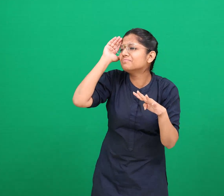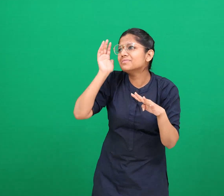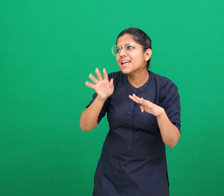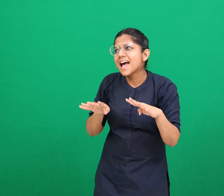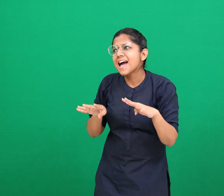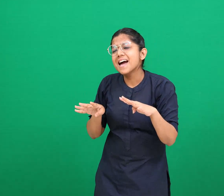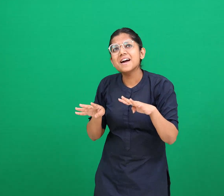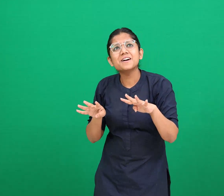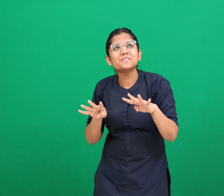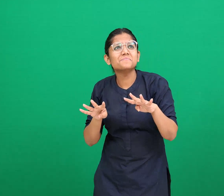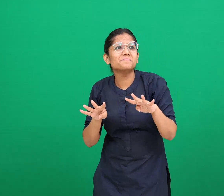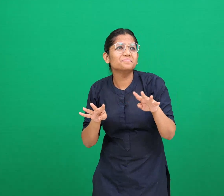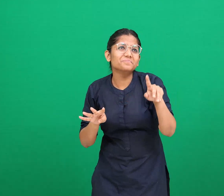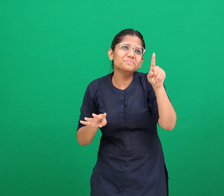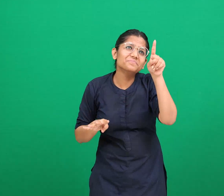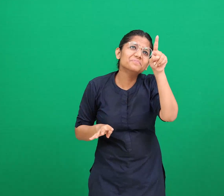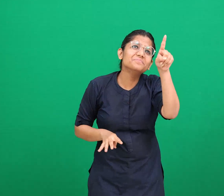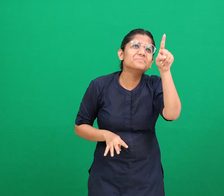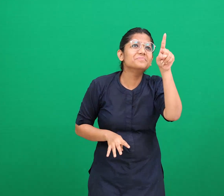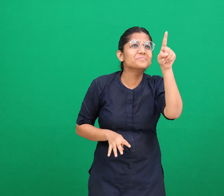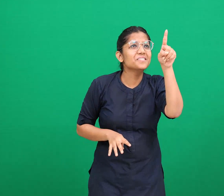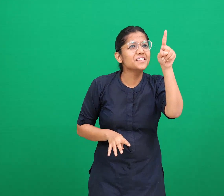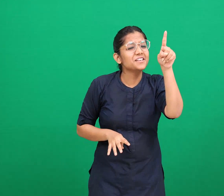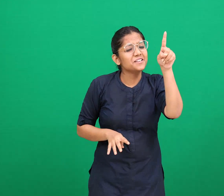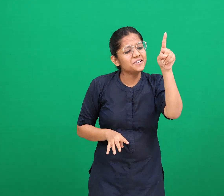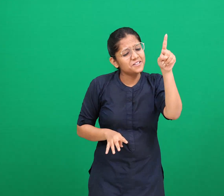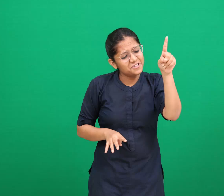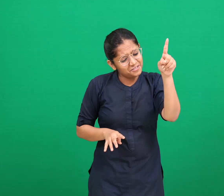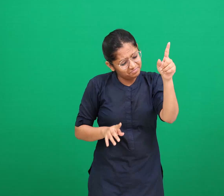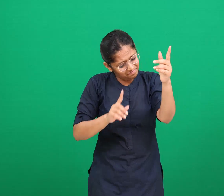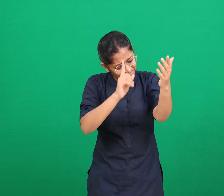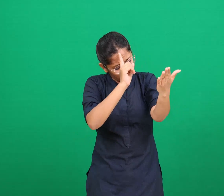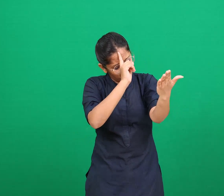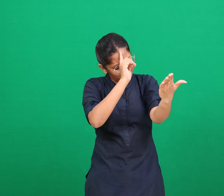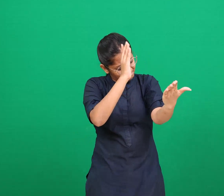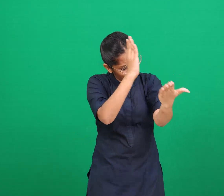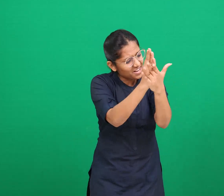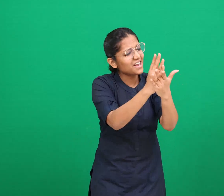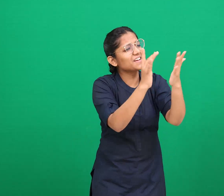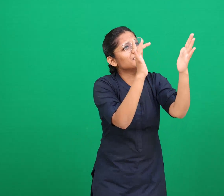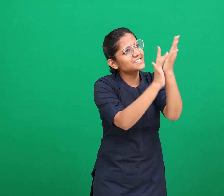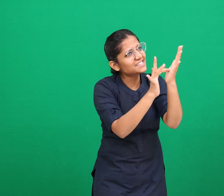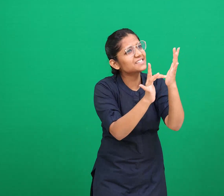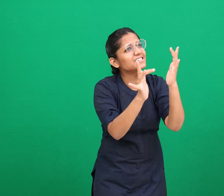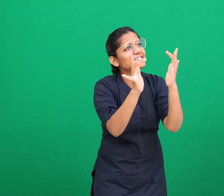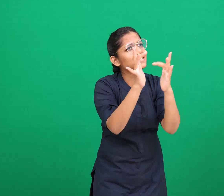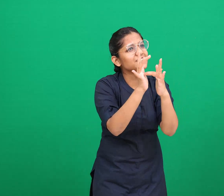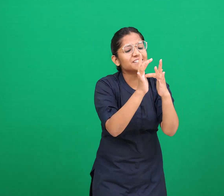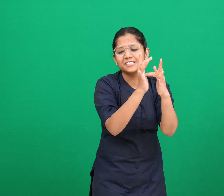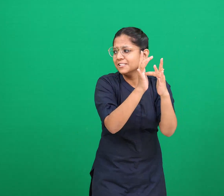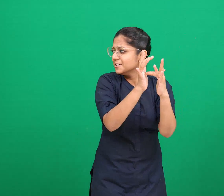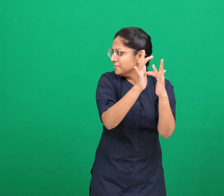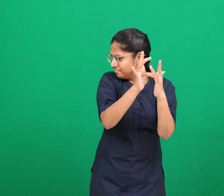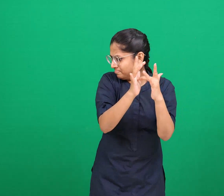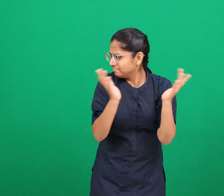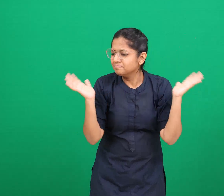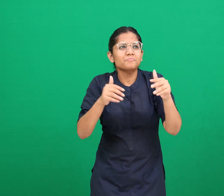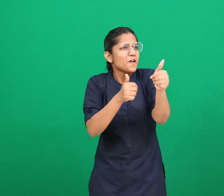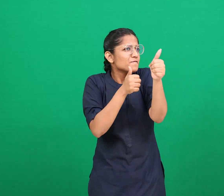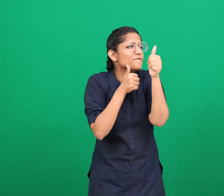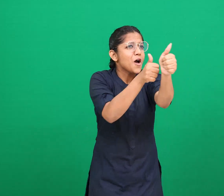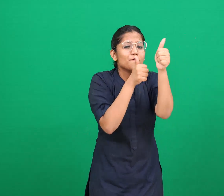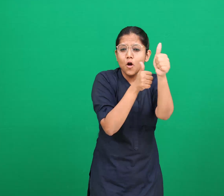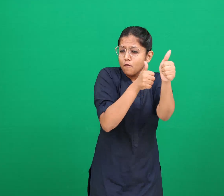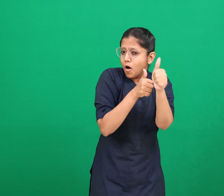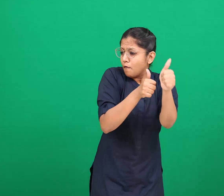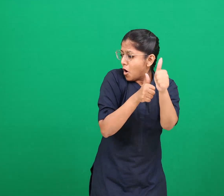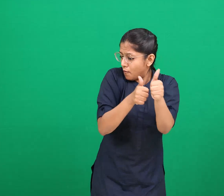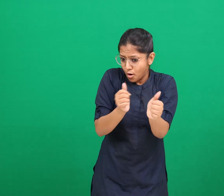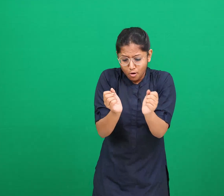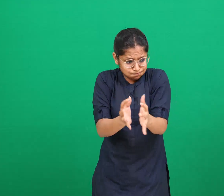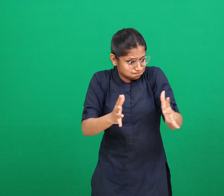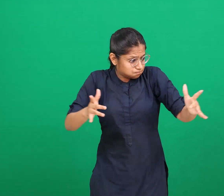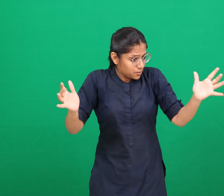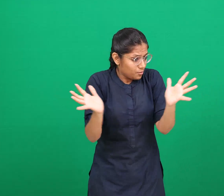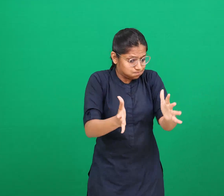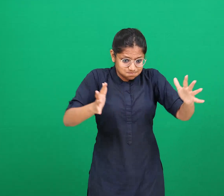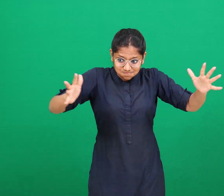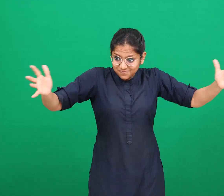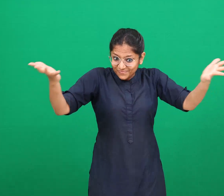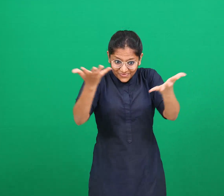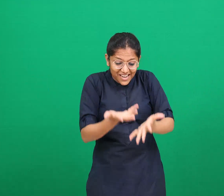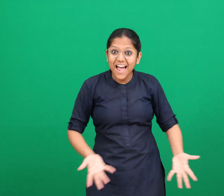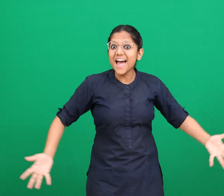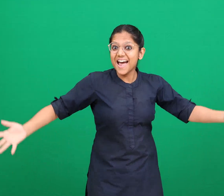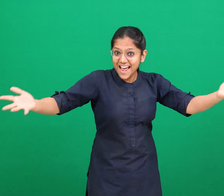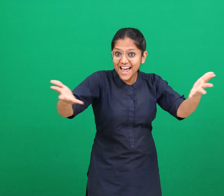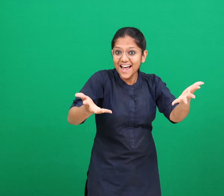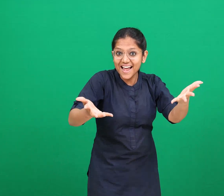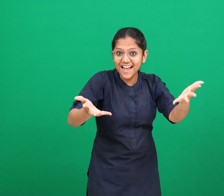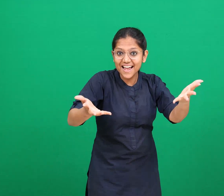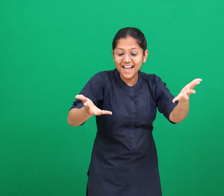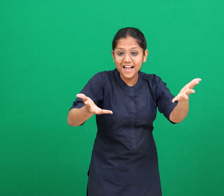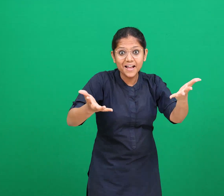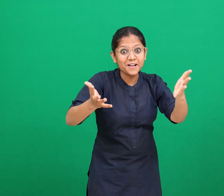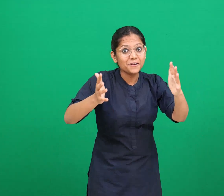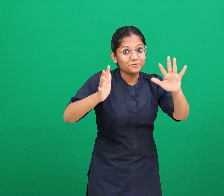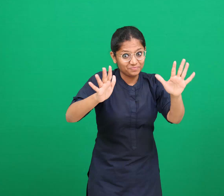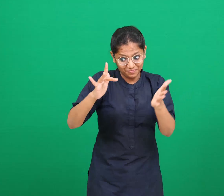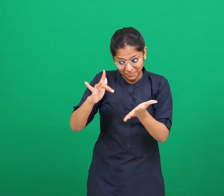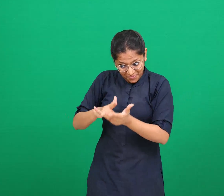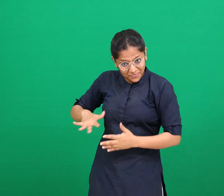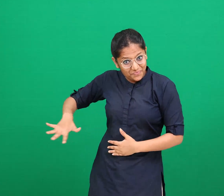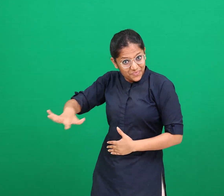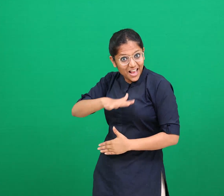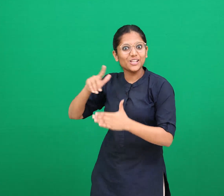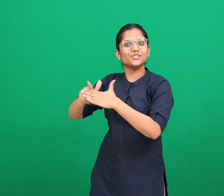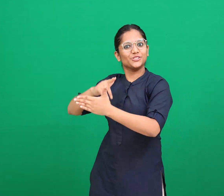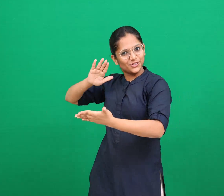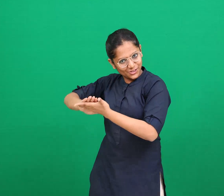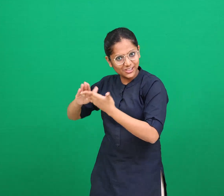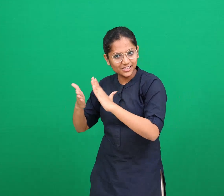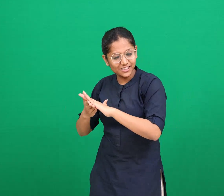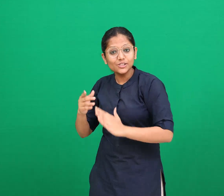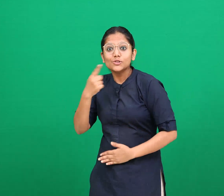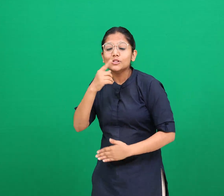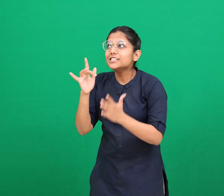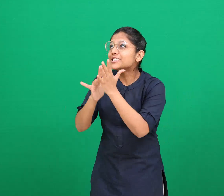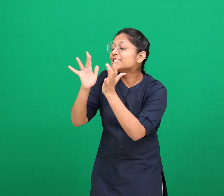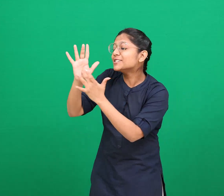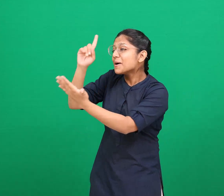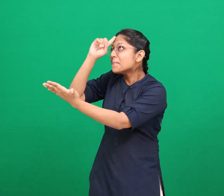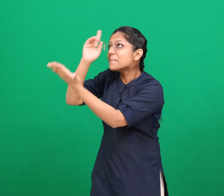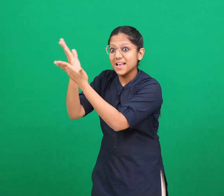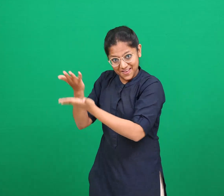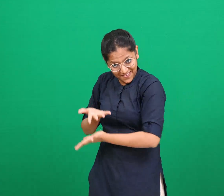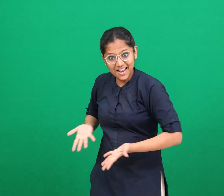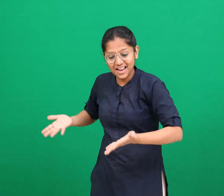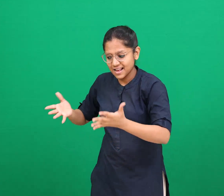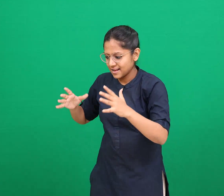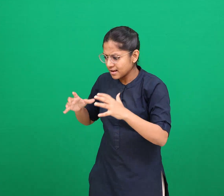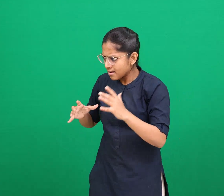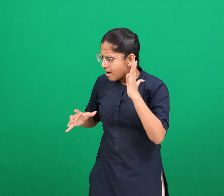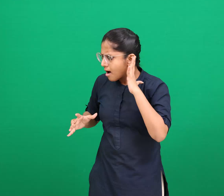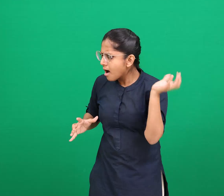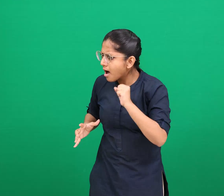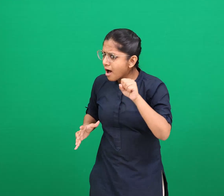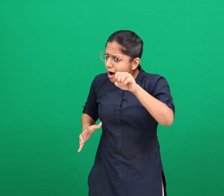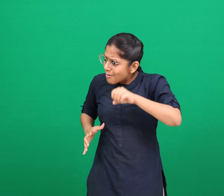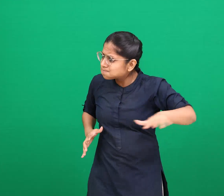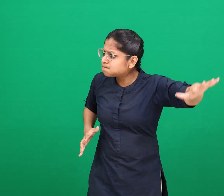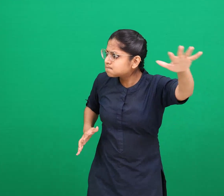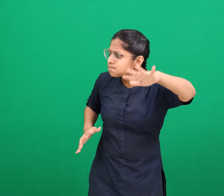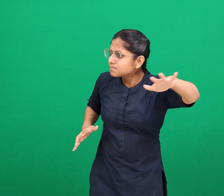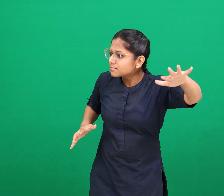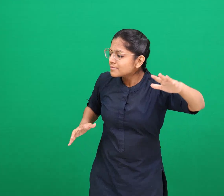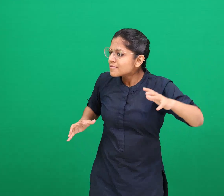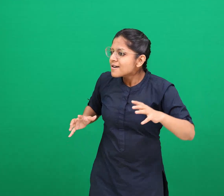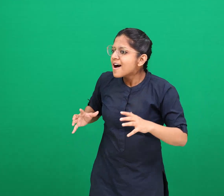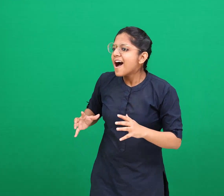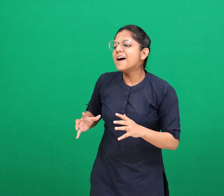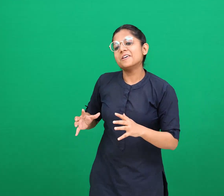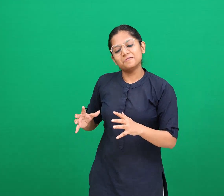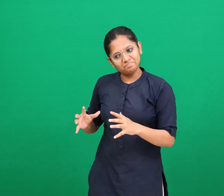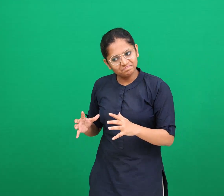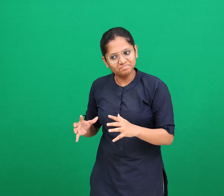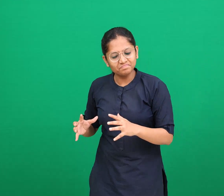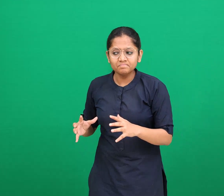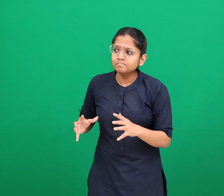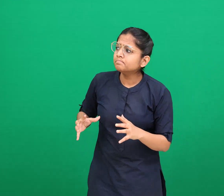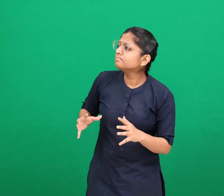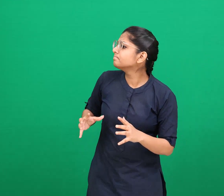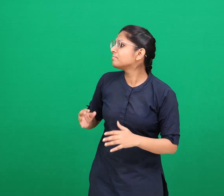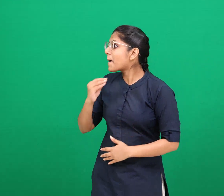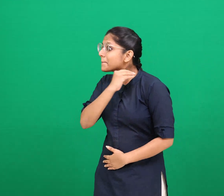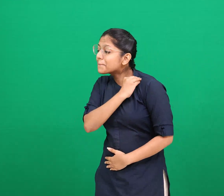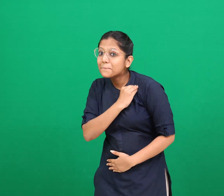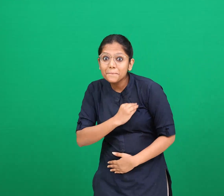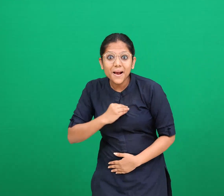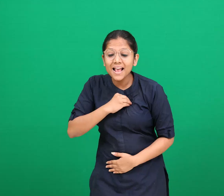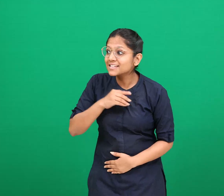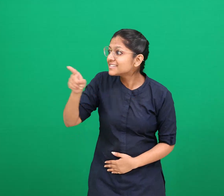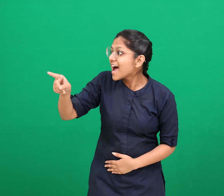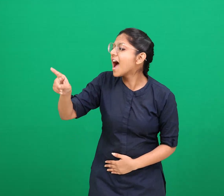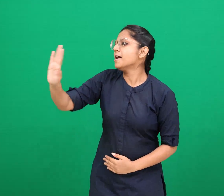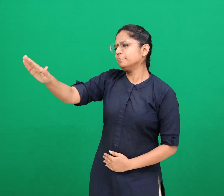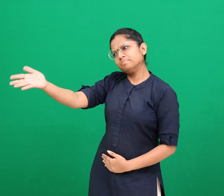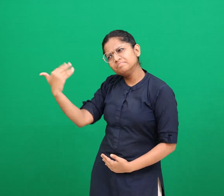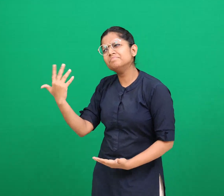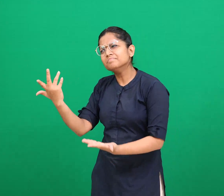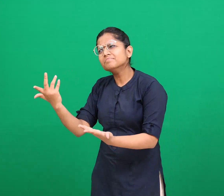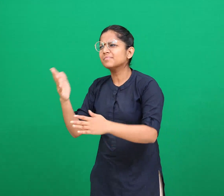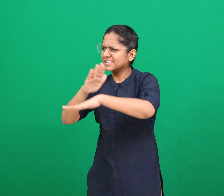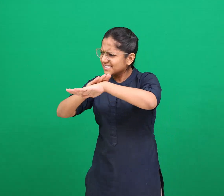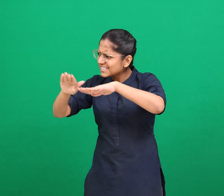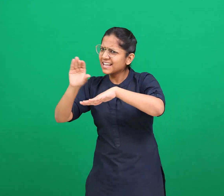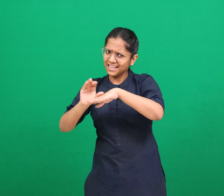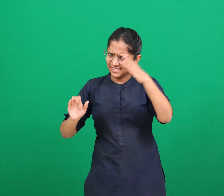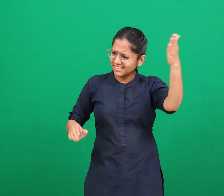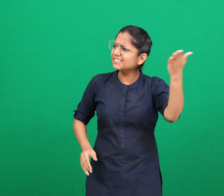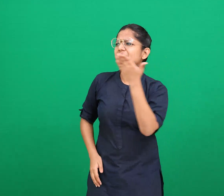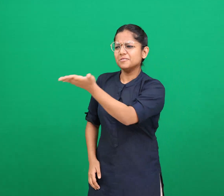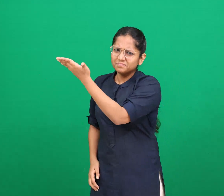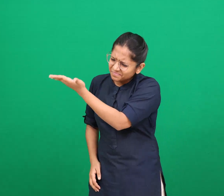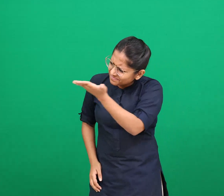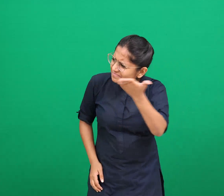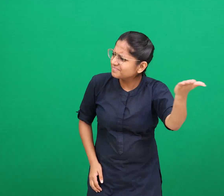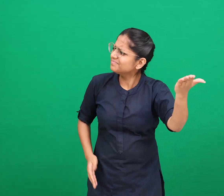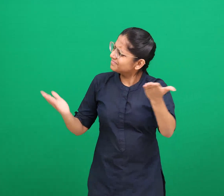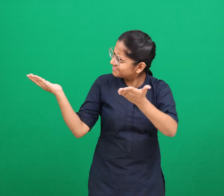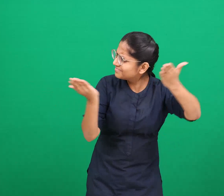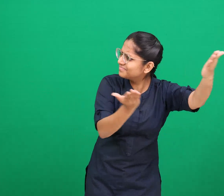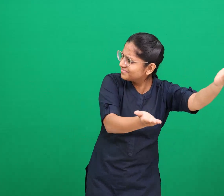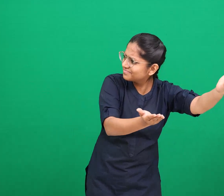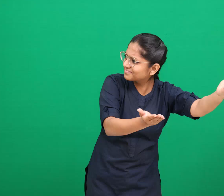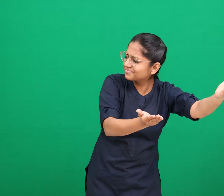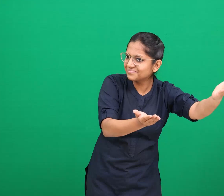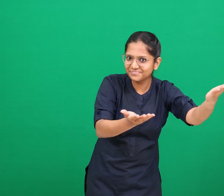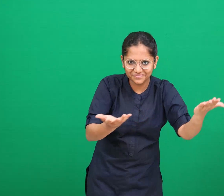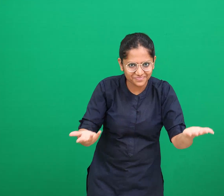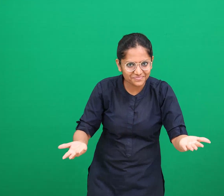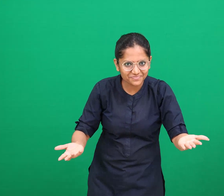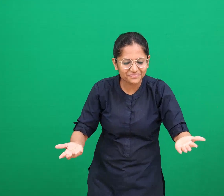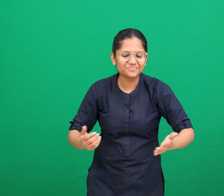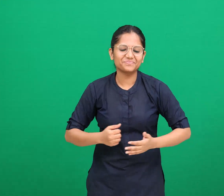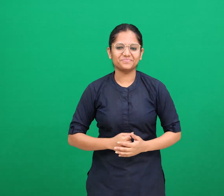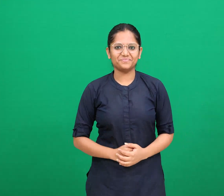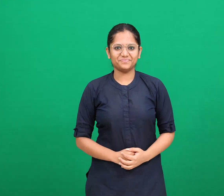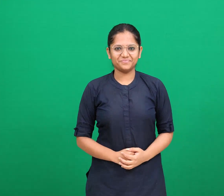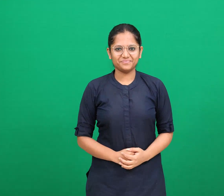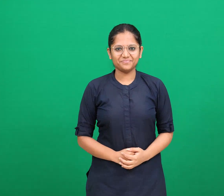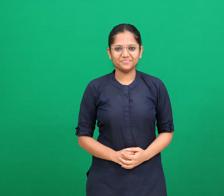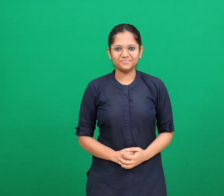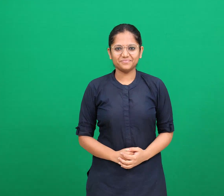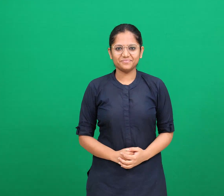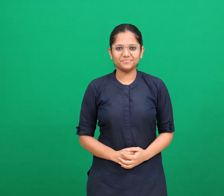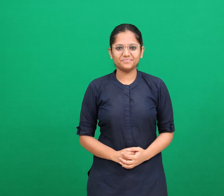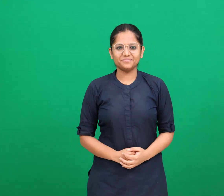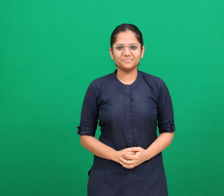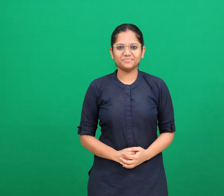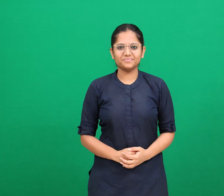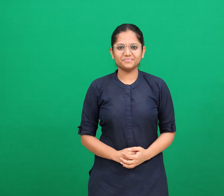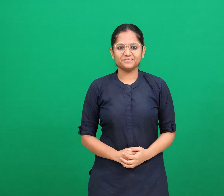When news of this reached the ears of the church in Jerusalem, they sent Barnabas to Antioch.